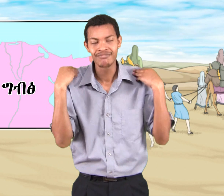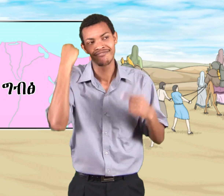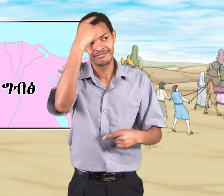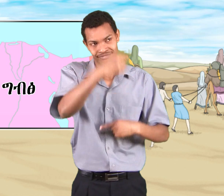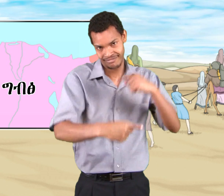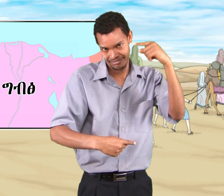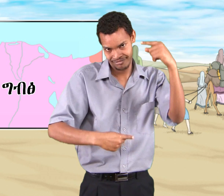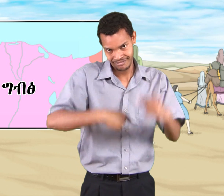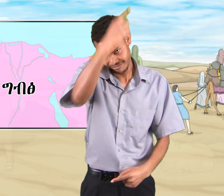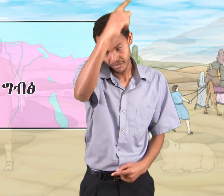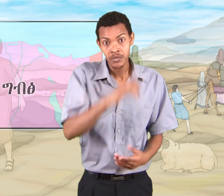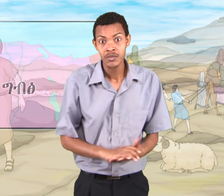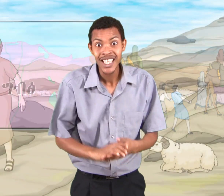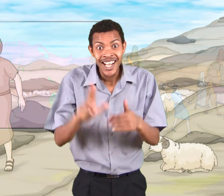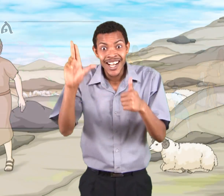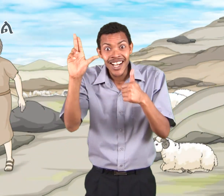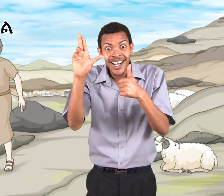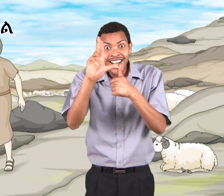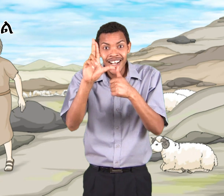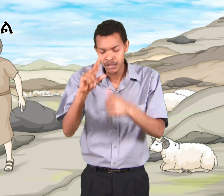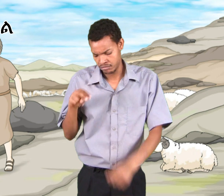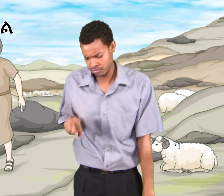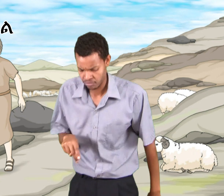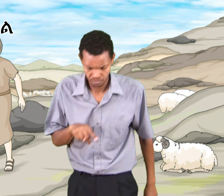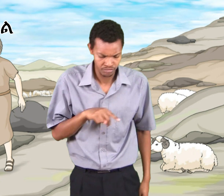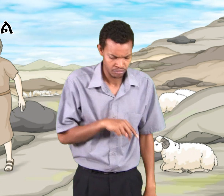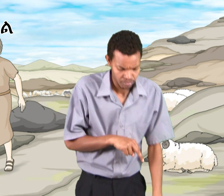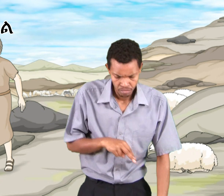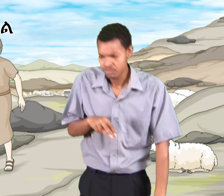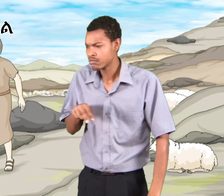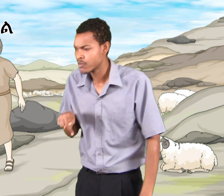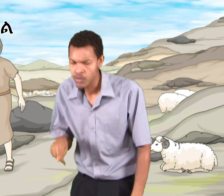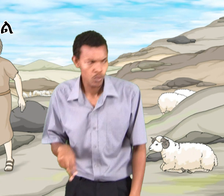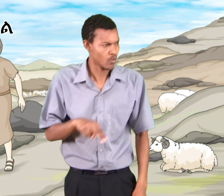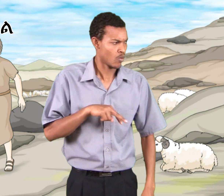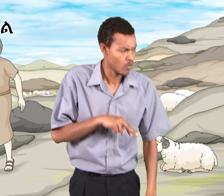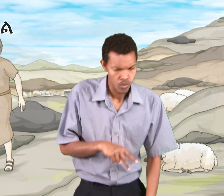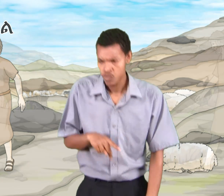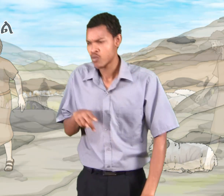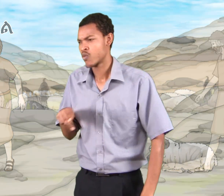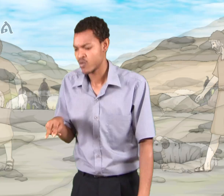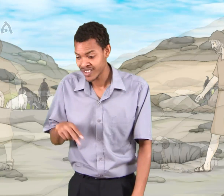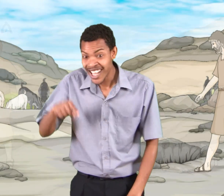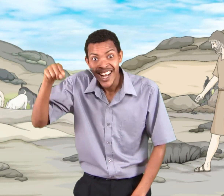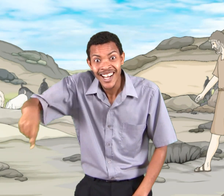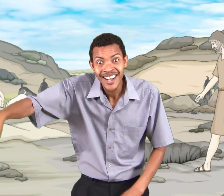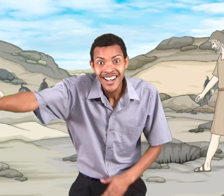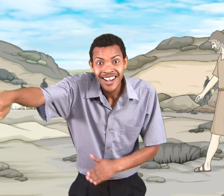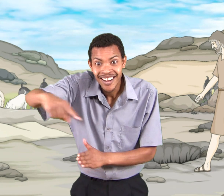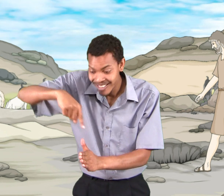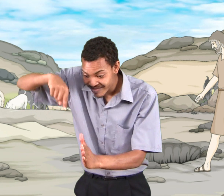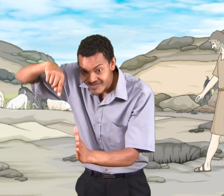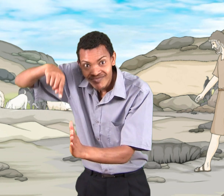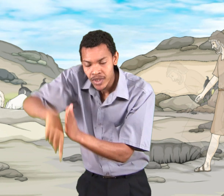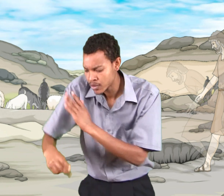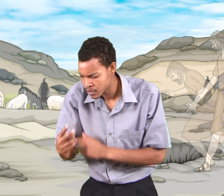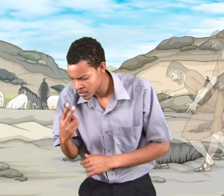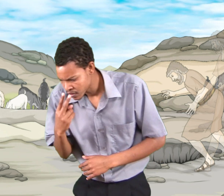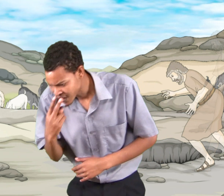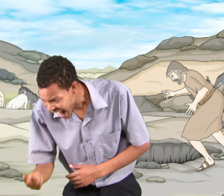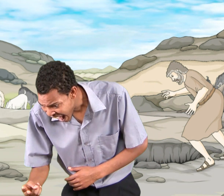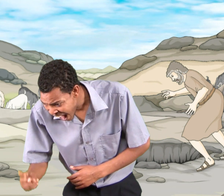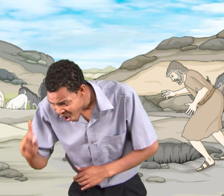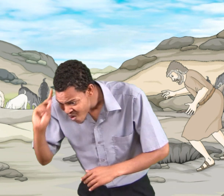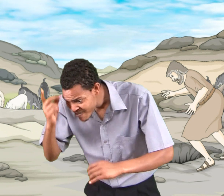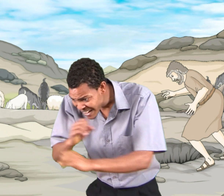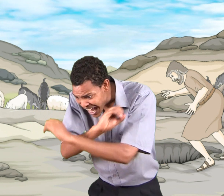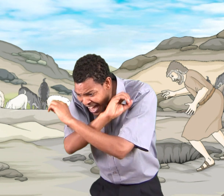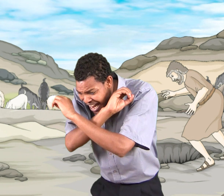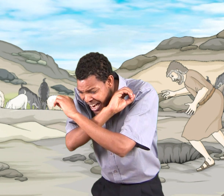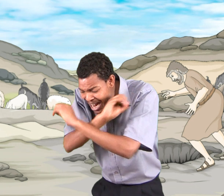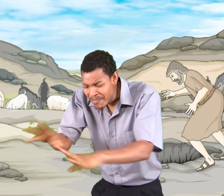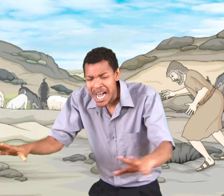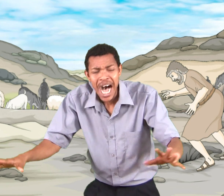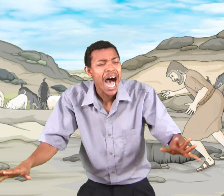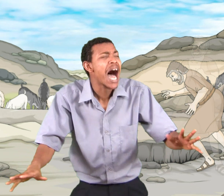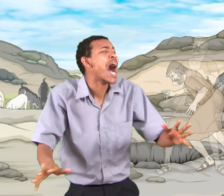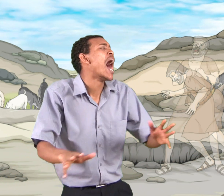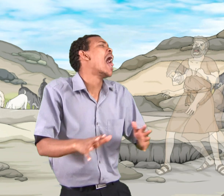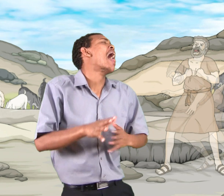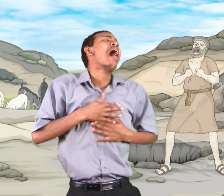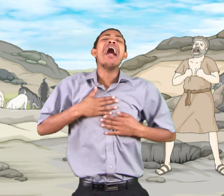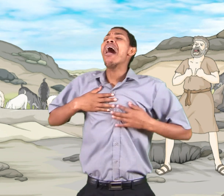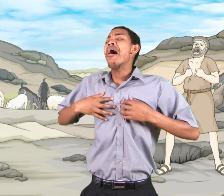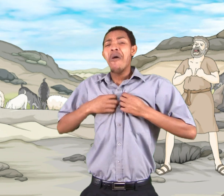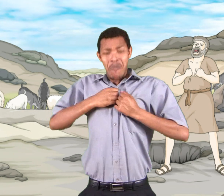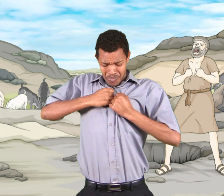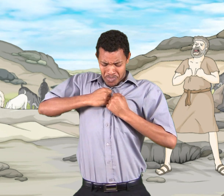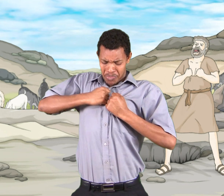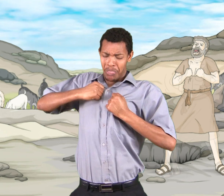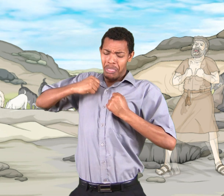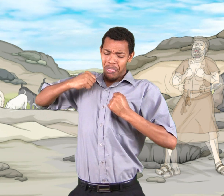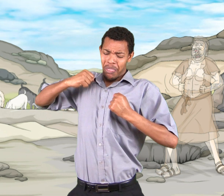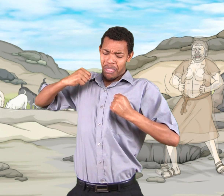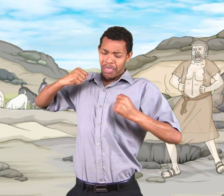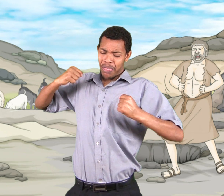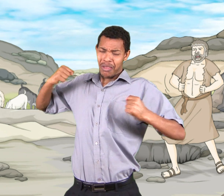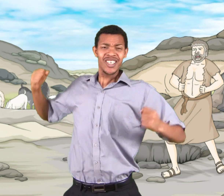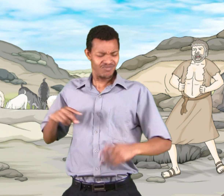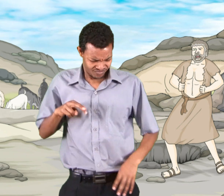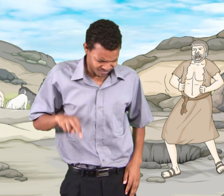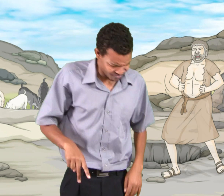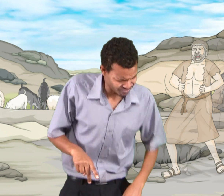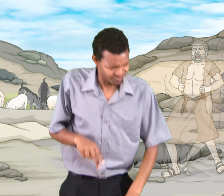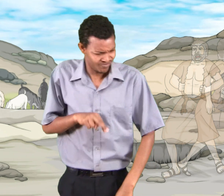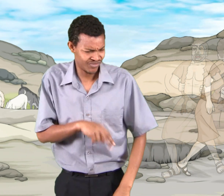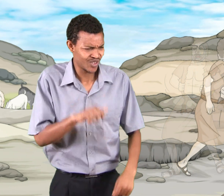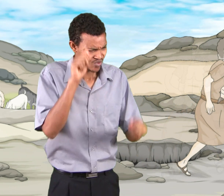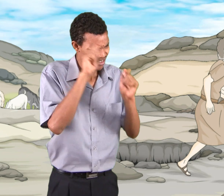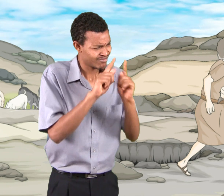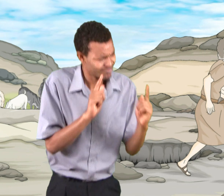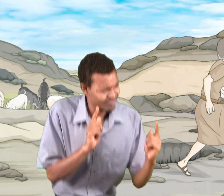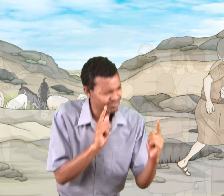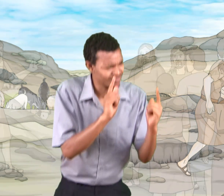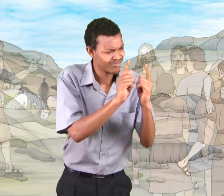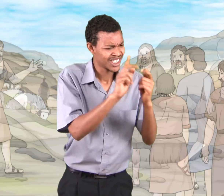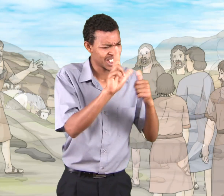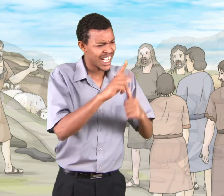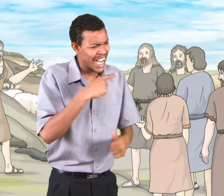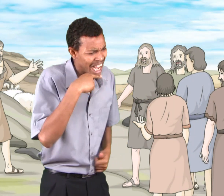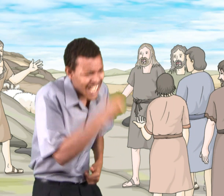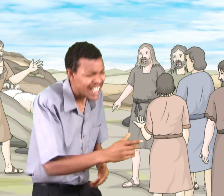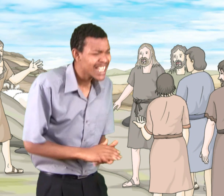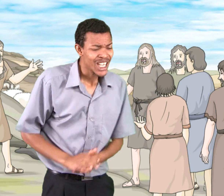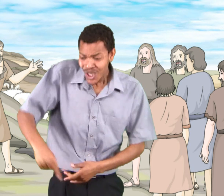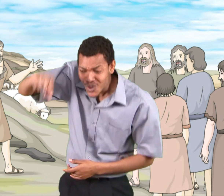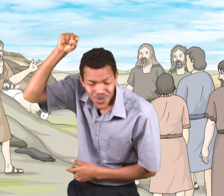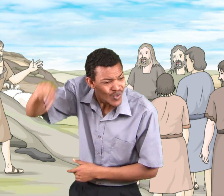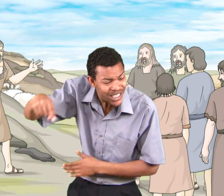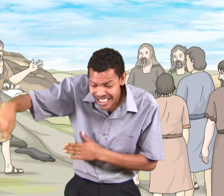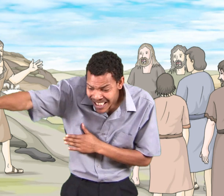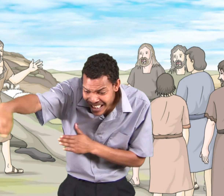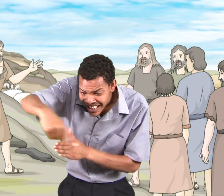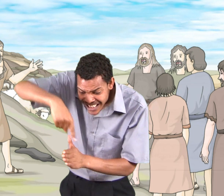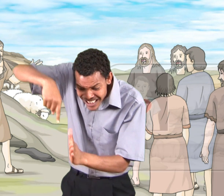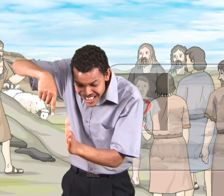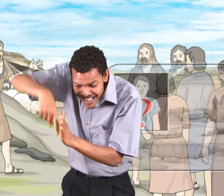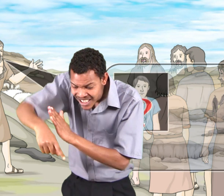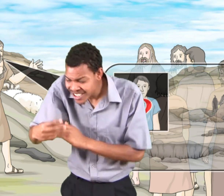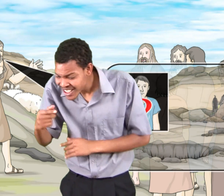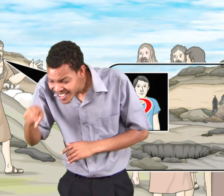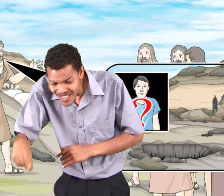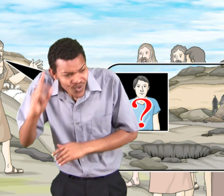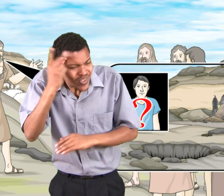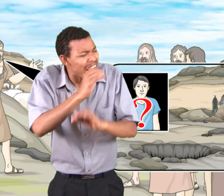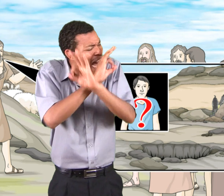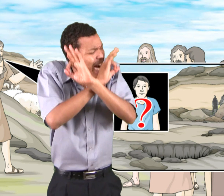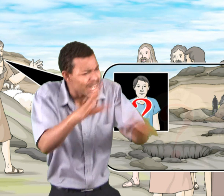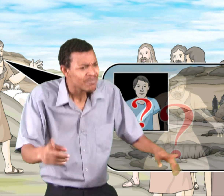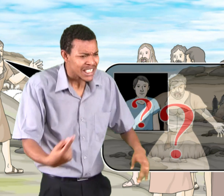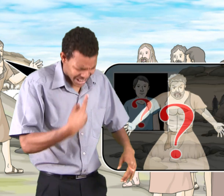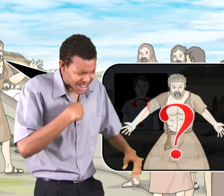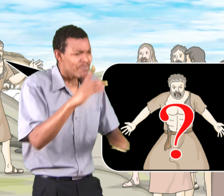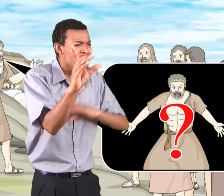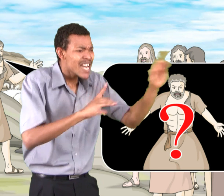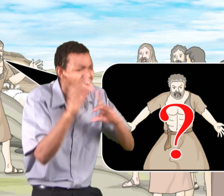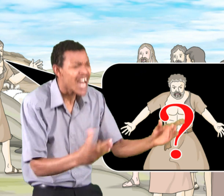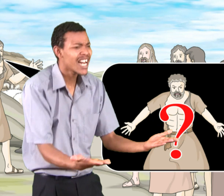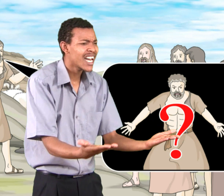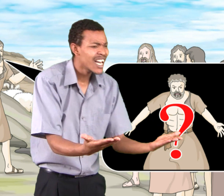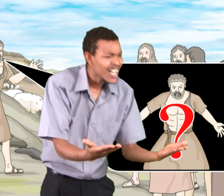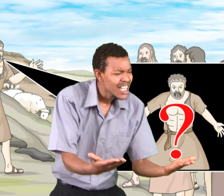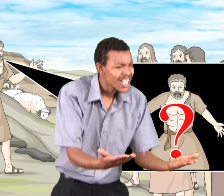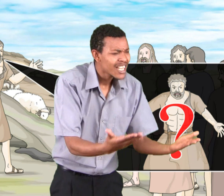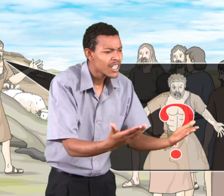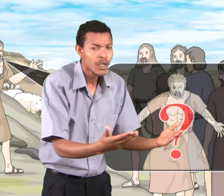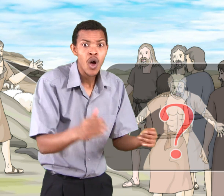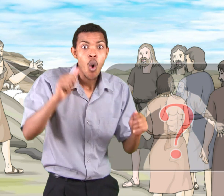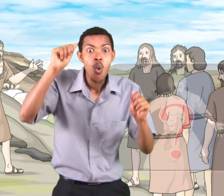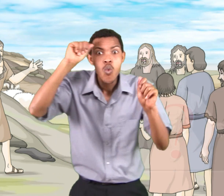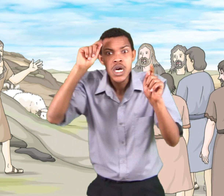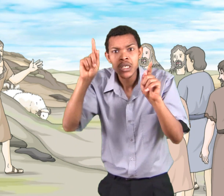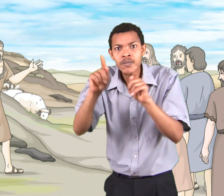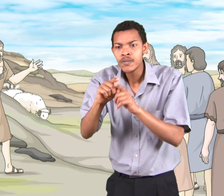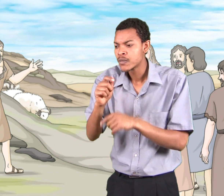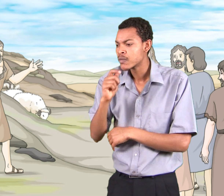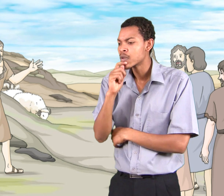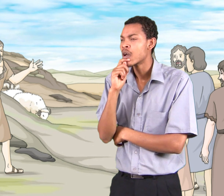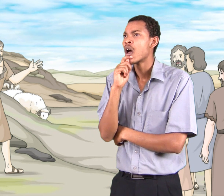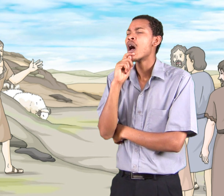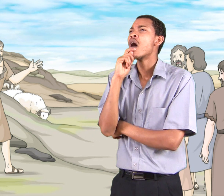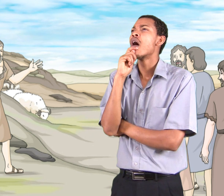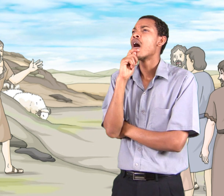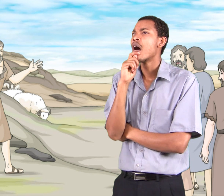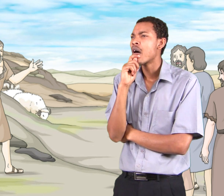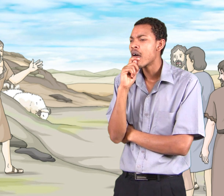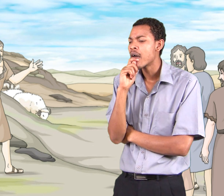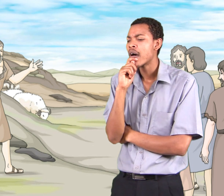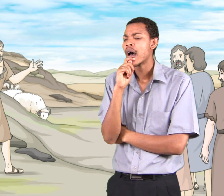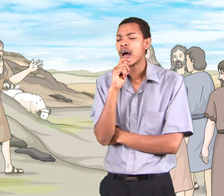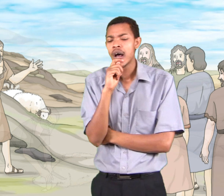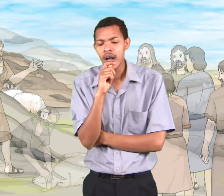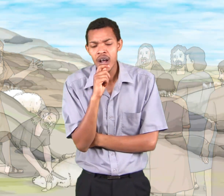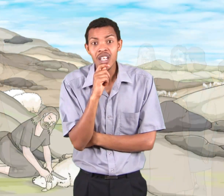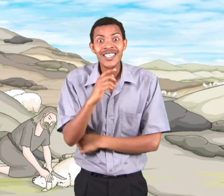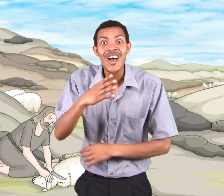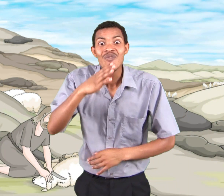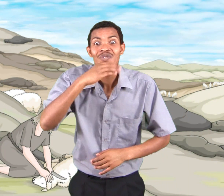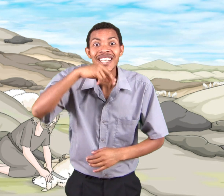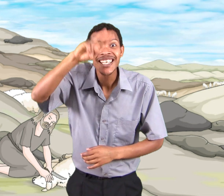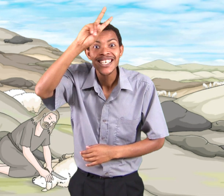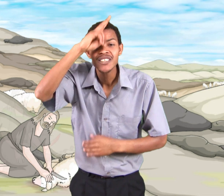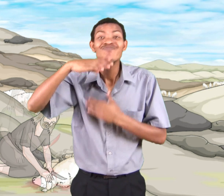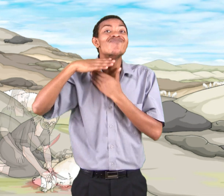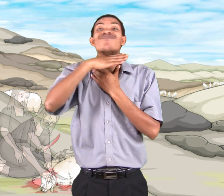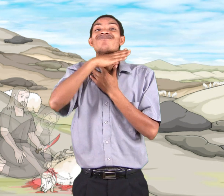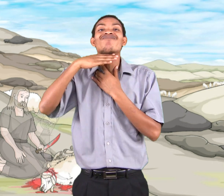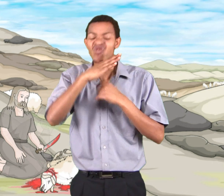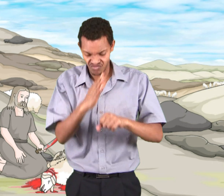When Reuben returned to the pit and saw that Joseph was not there, he tore his clothes, returned to his brothers, and said, “The boy is gone! What am I going to do?”